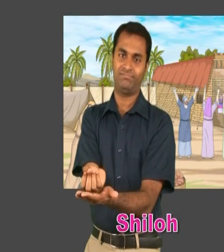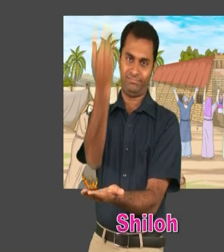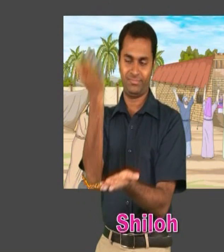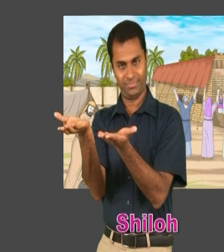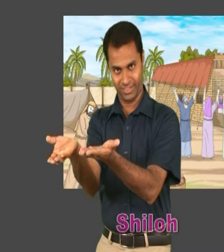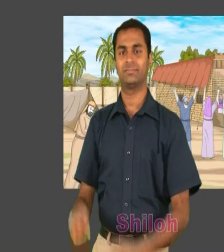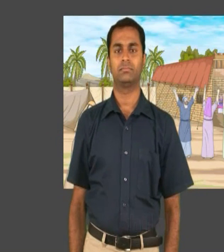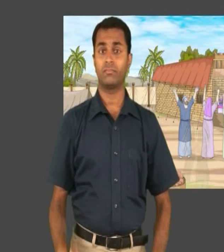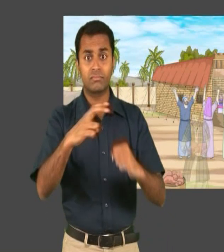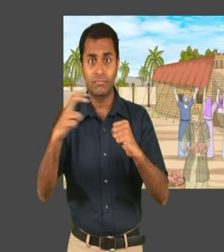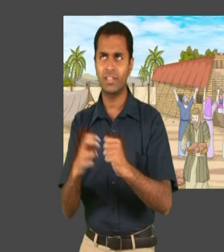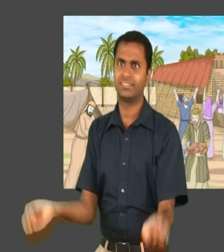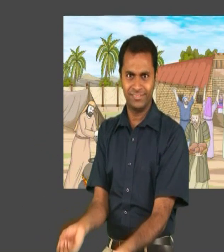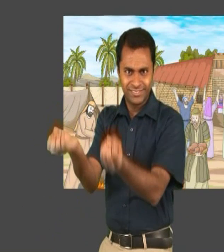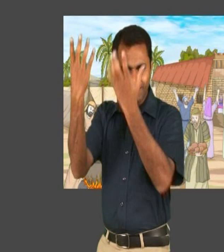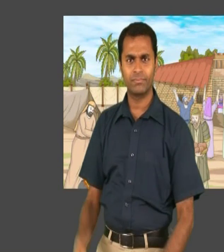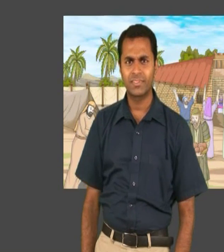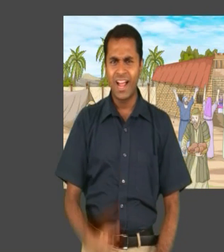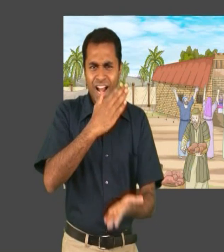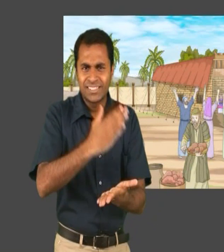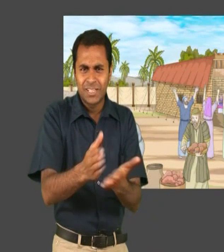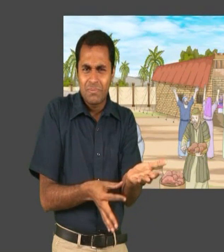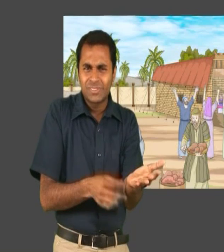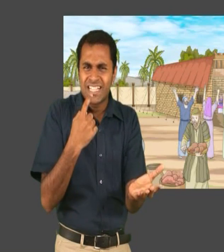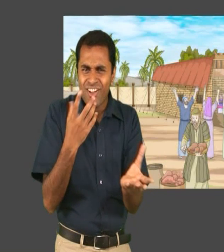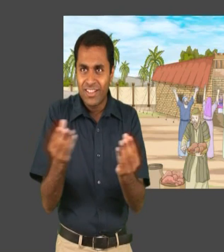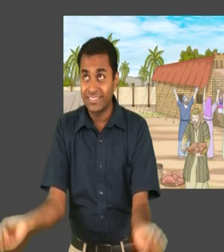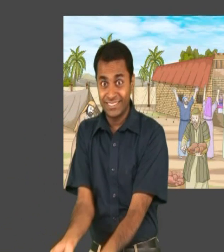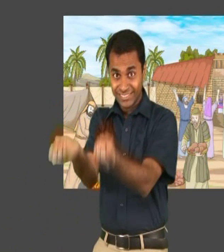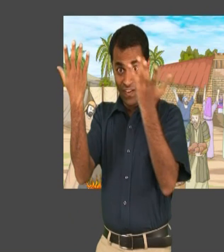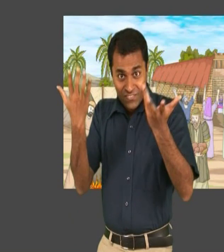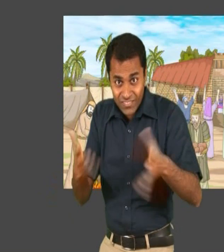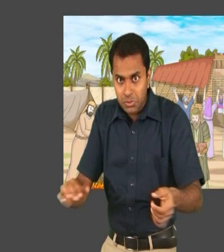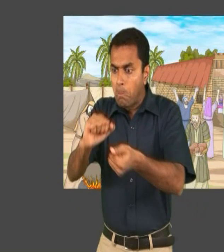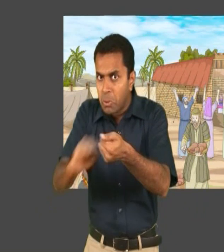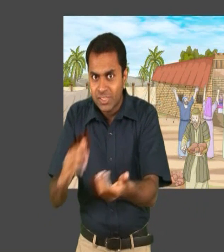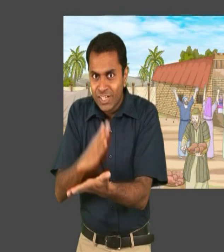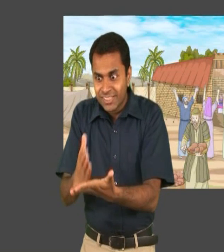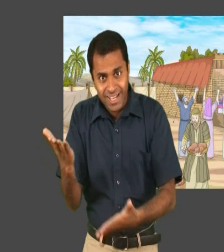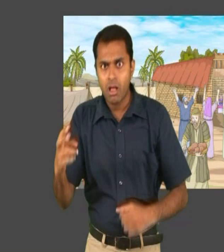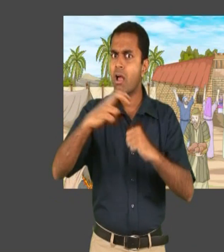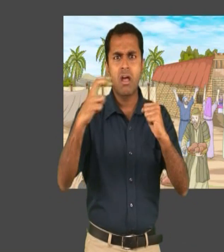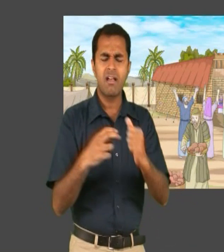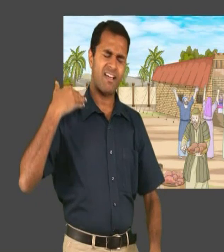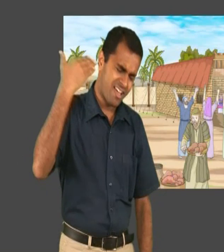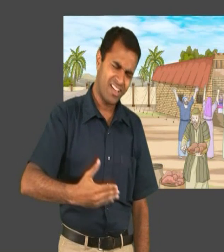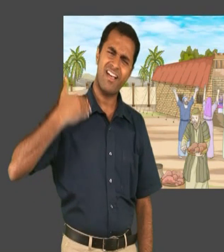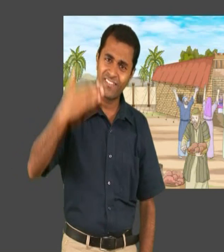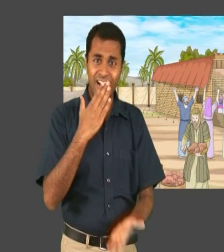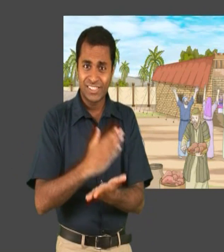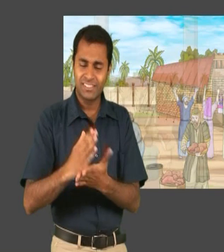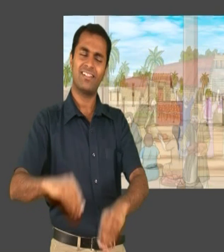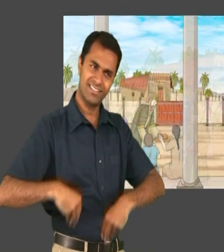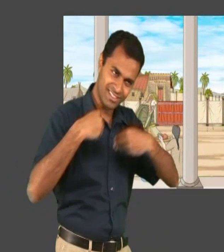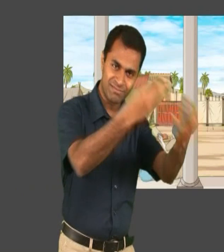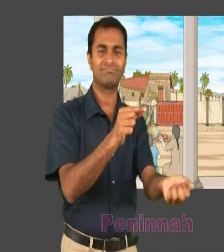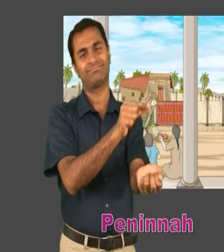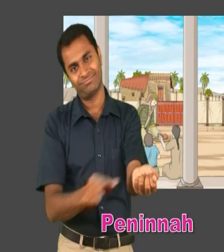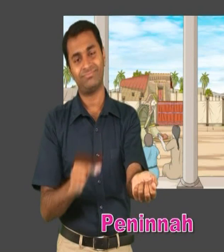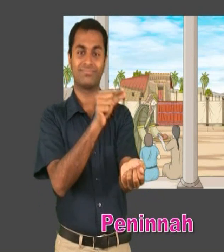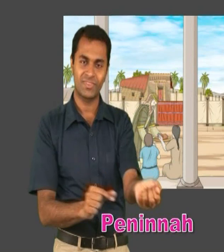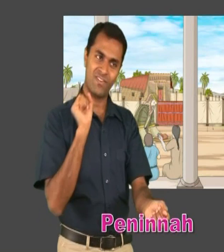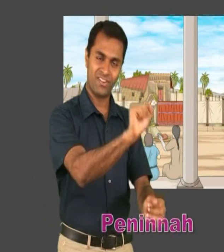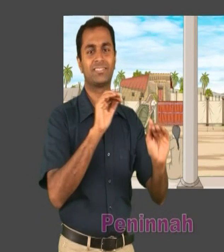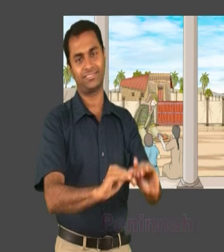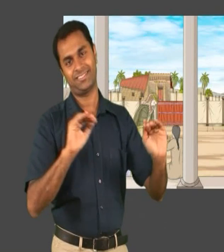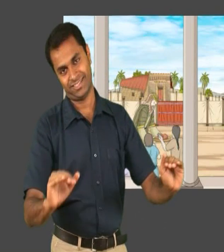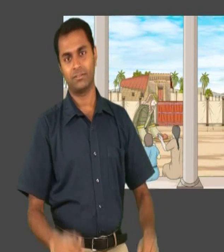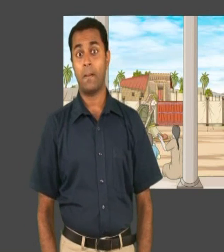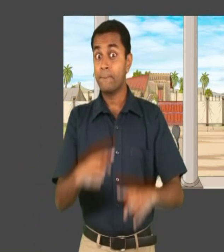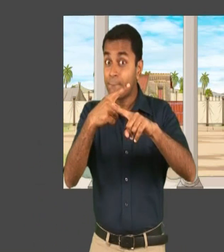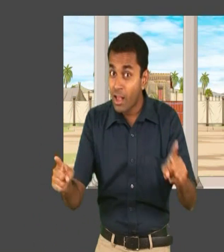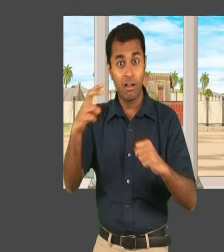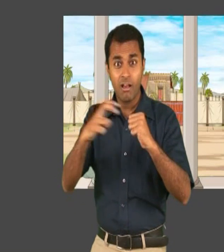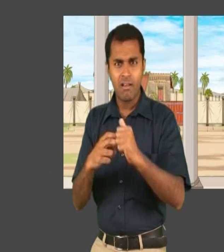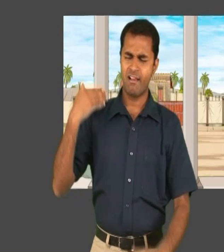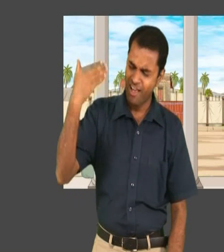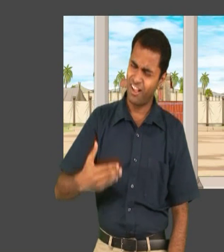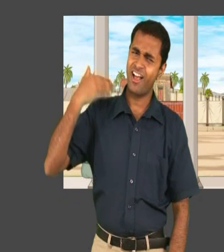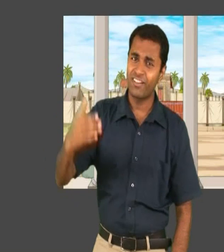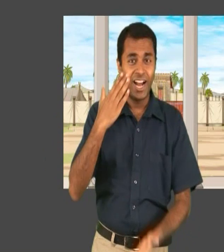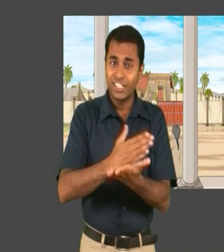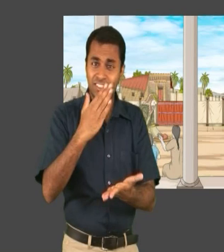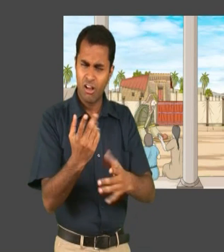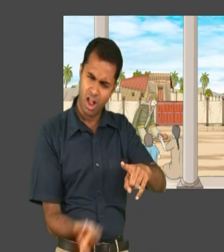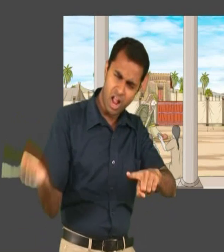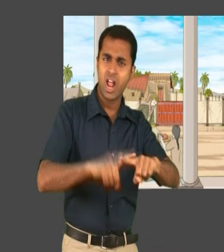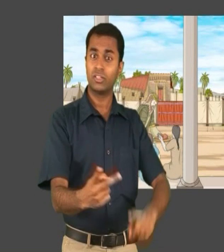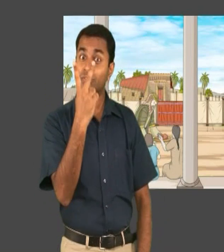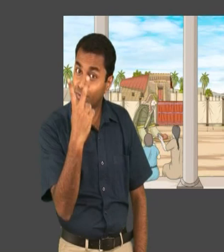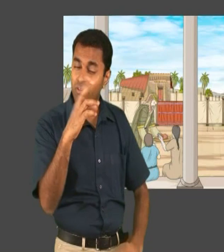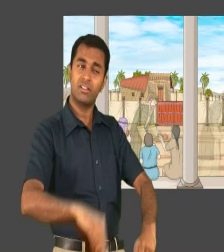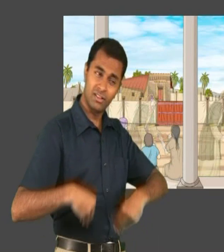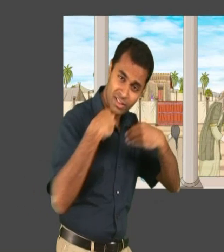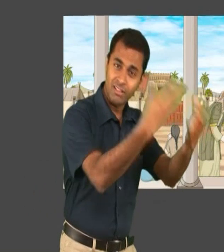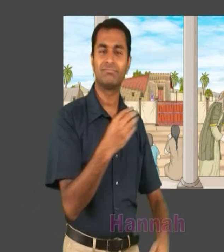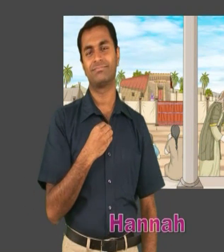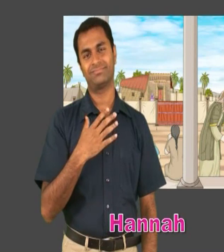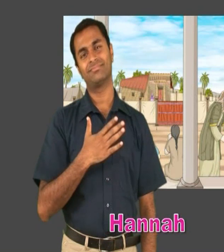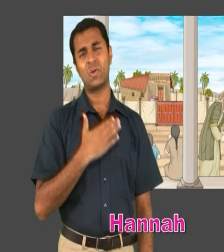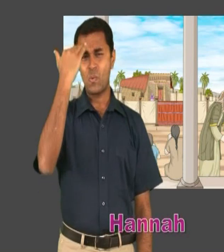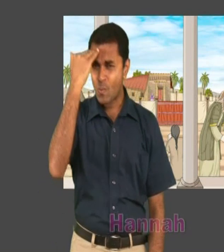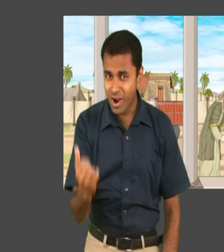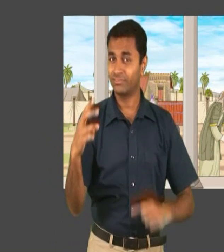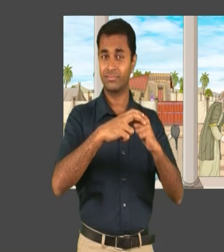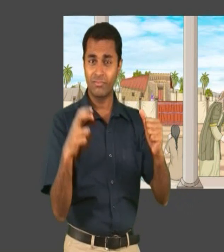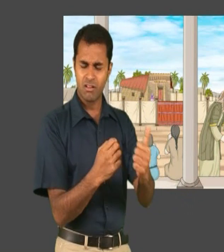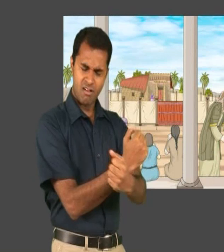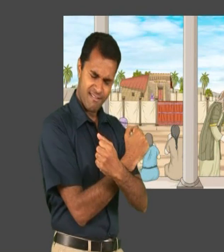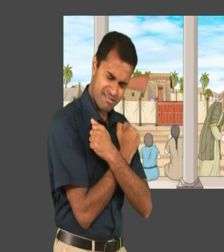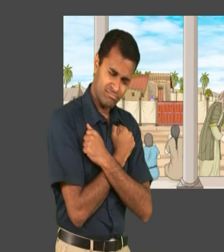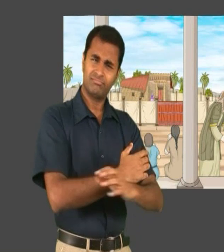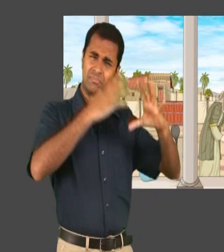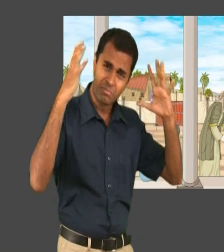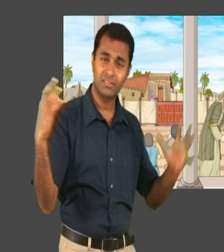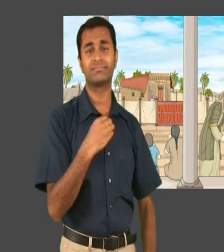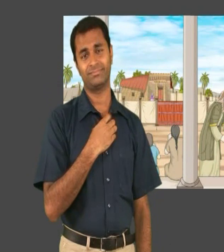And whenever the day came for Elkanah to present his sacrifice, he would give portions to his wife Peninnah and to all her sons and daughters.